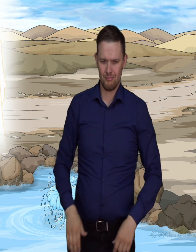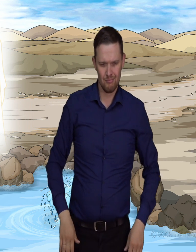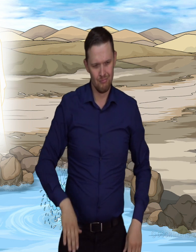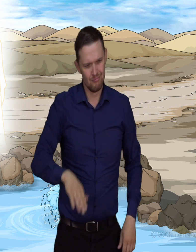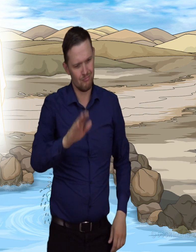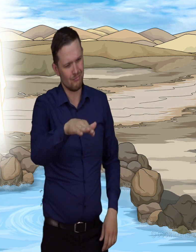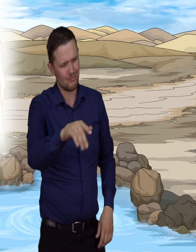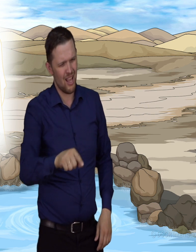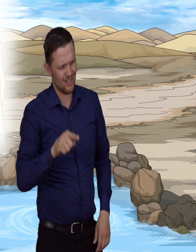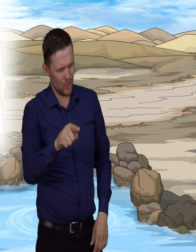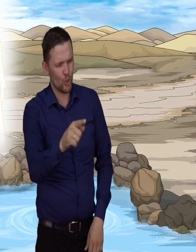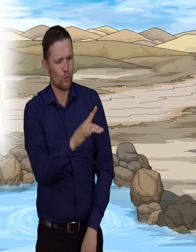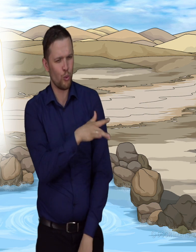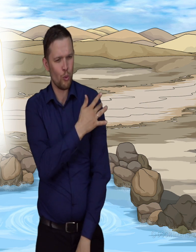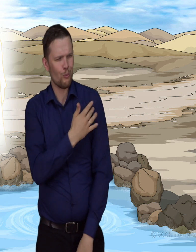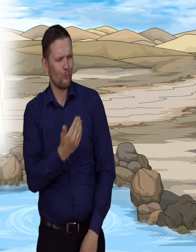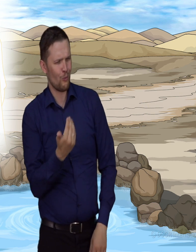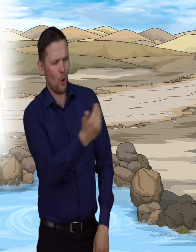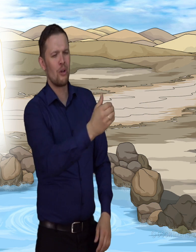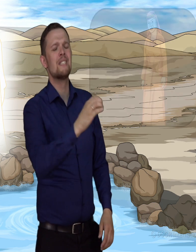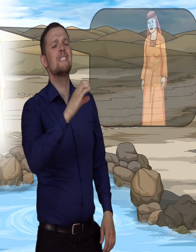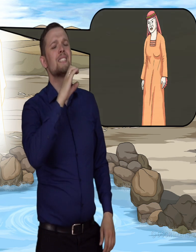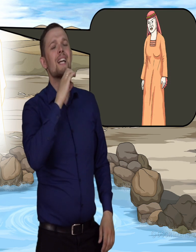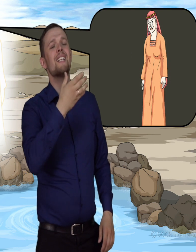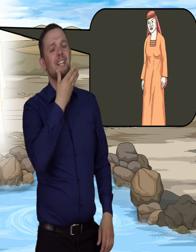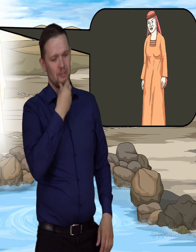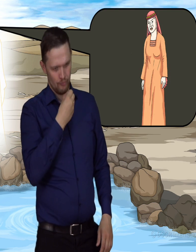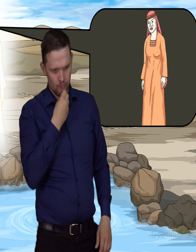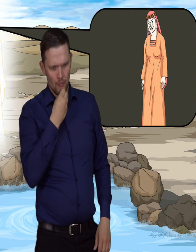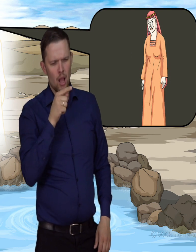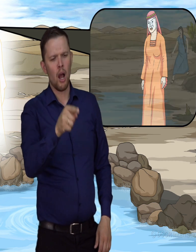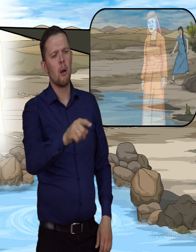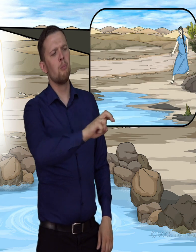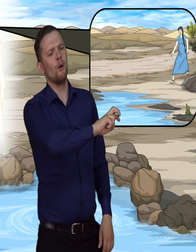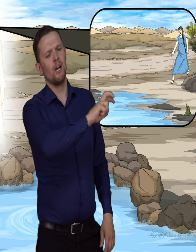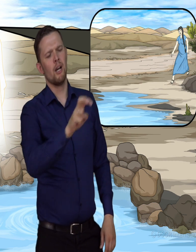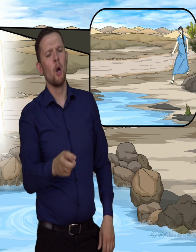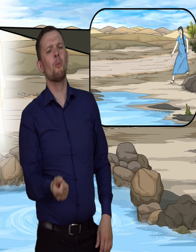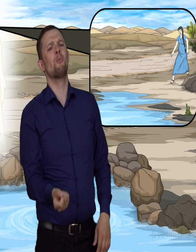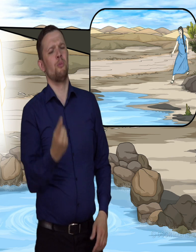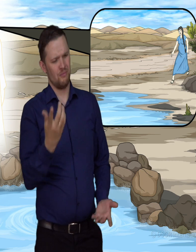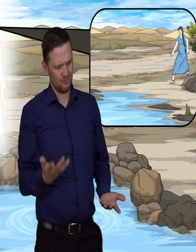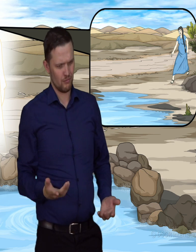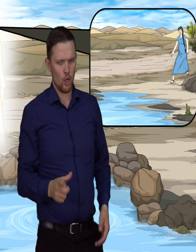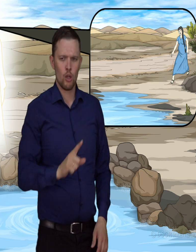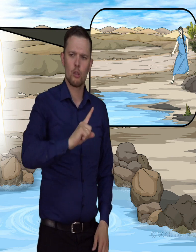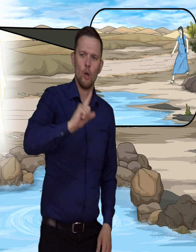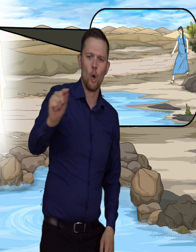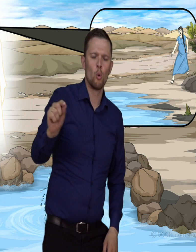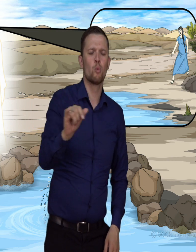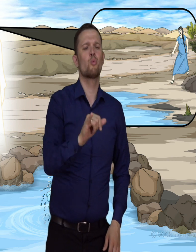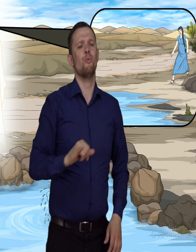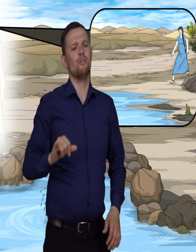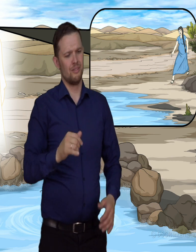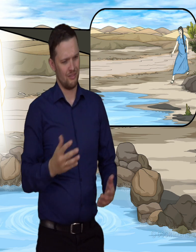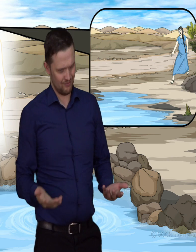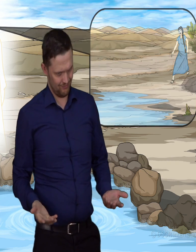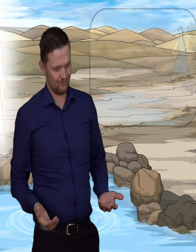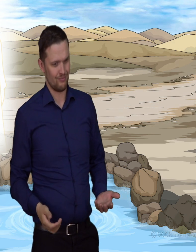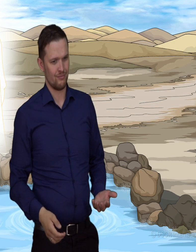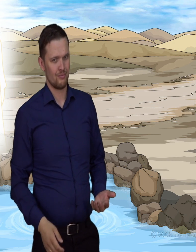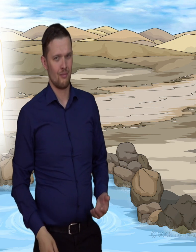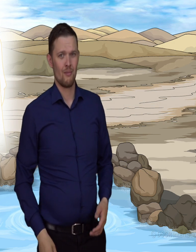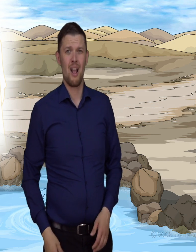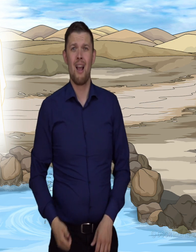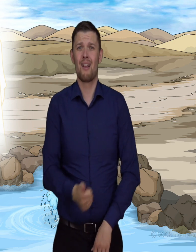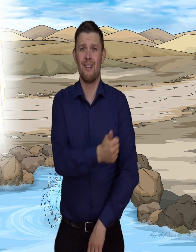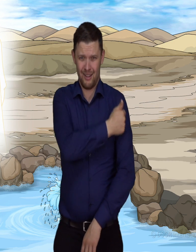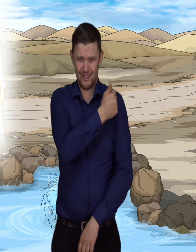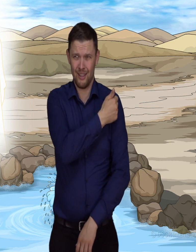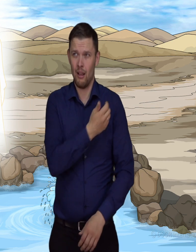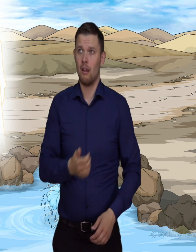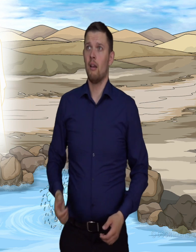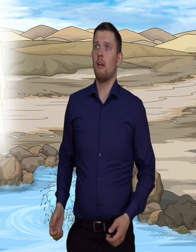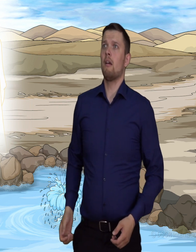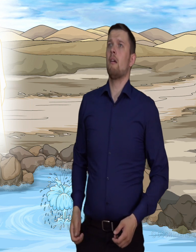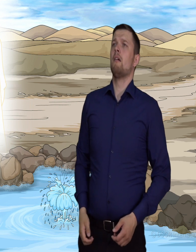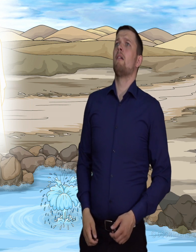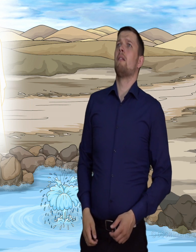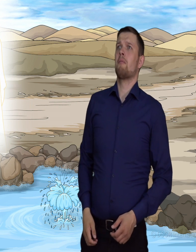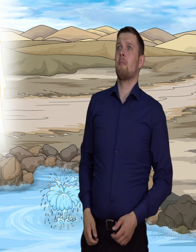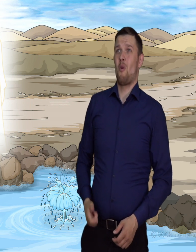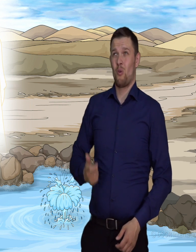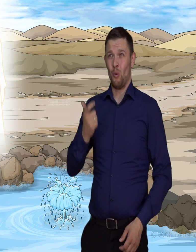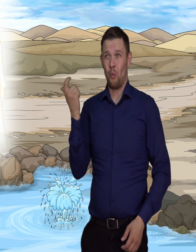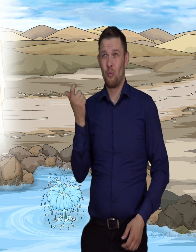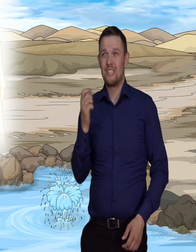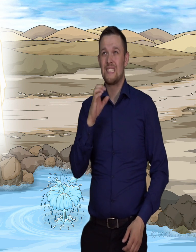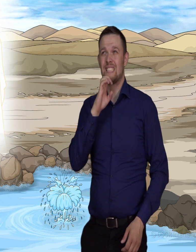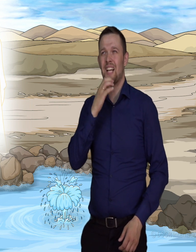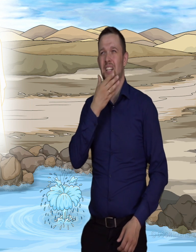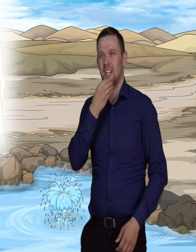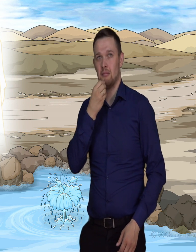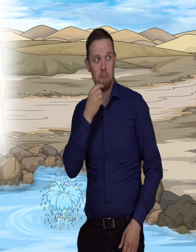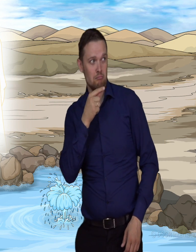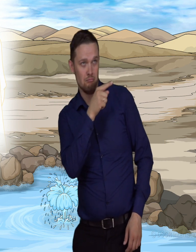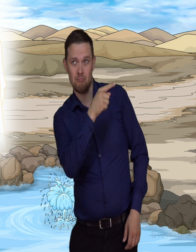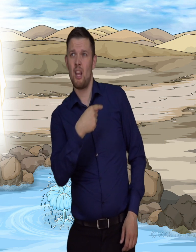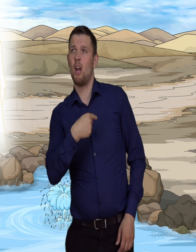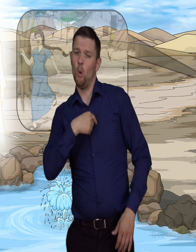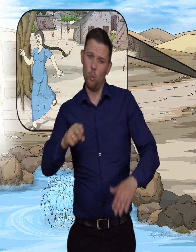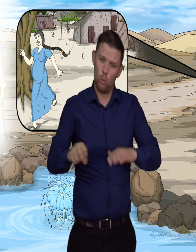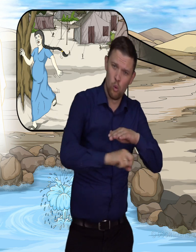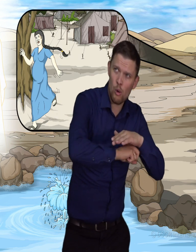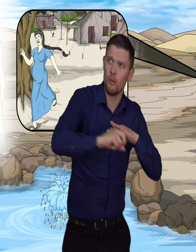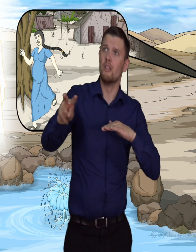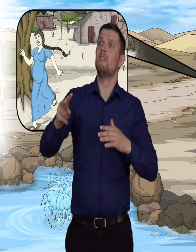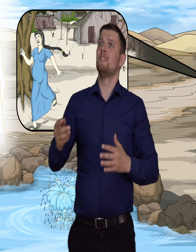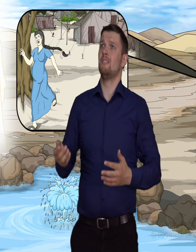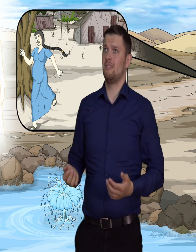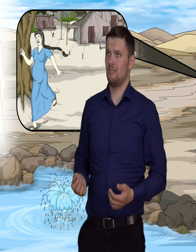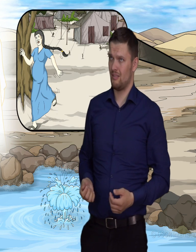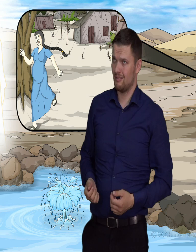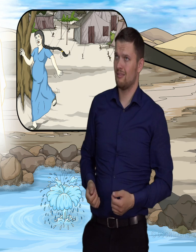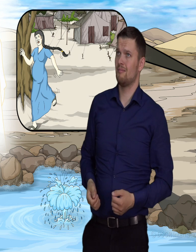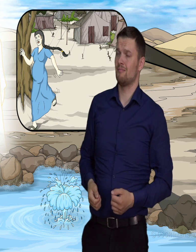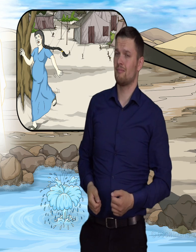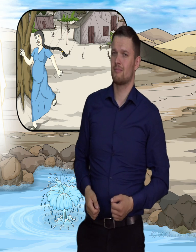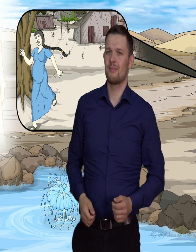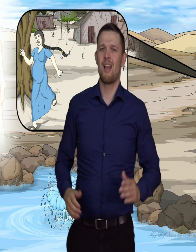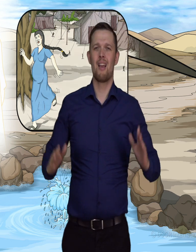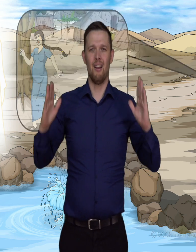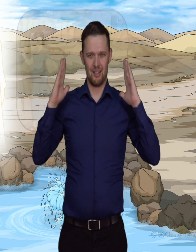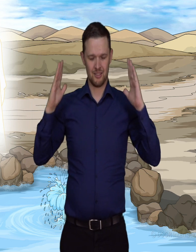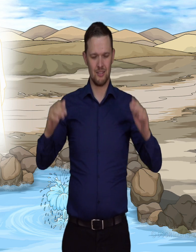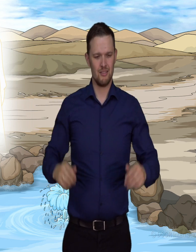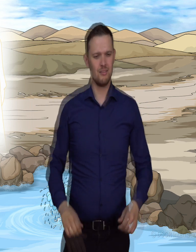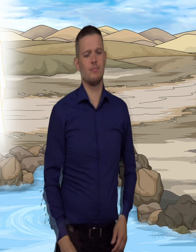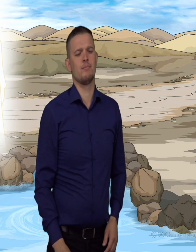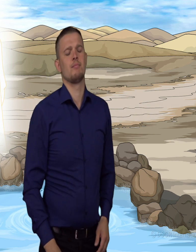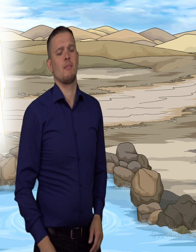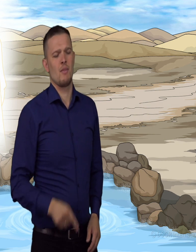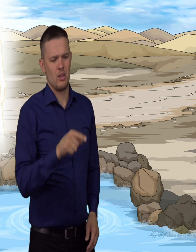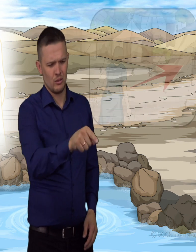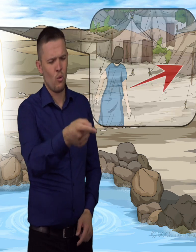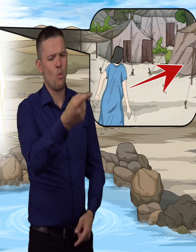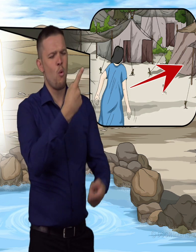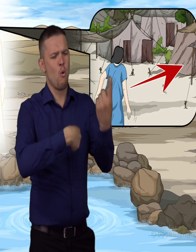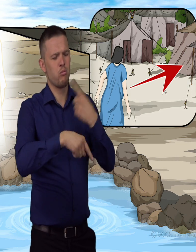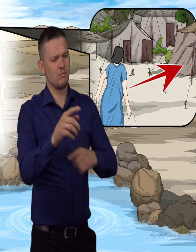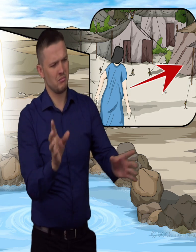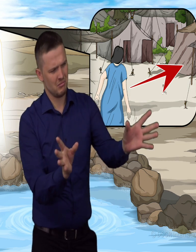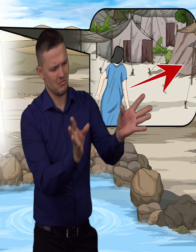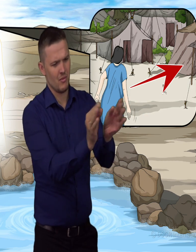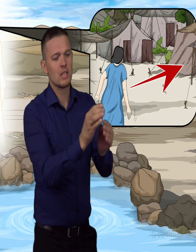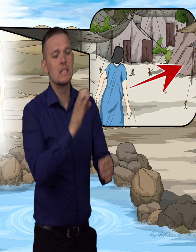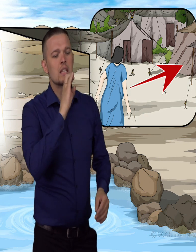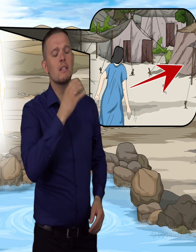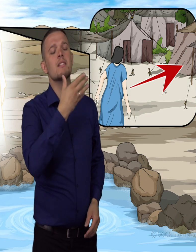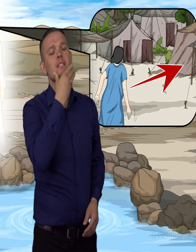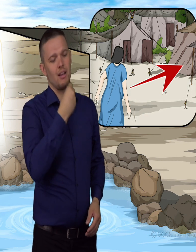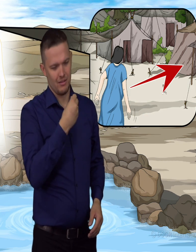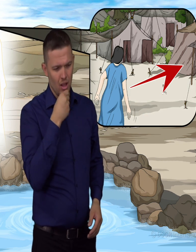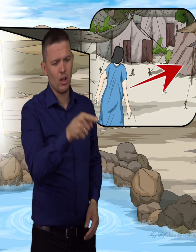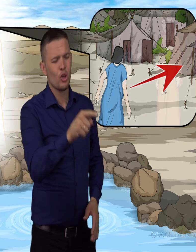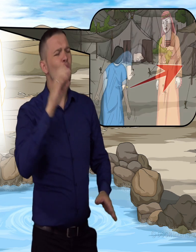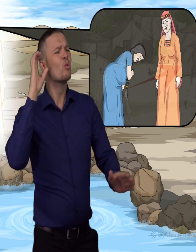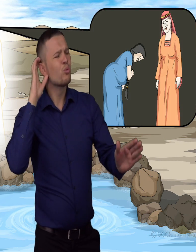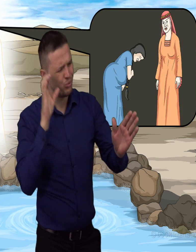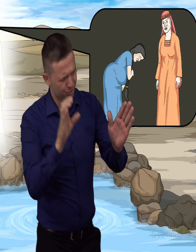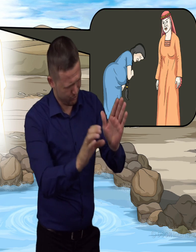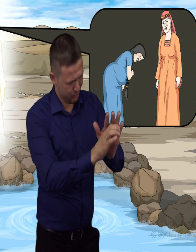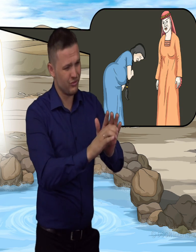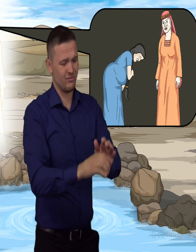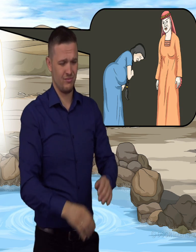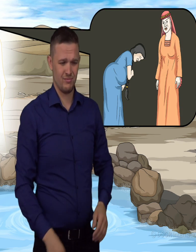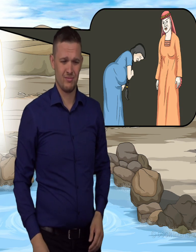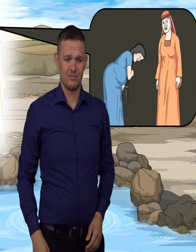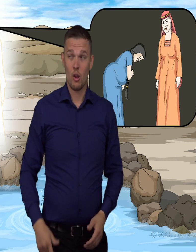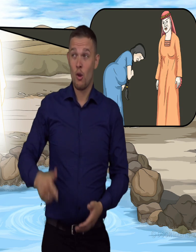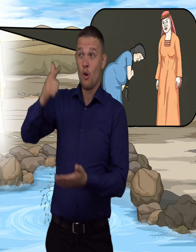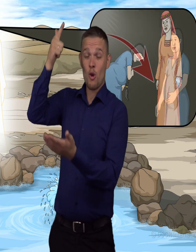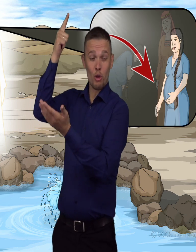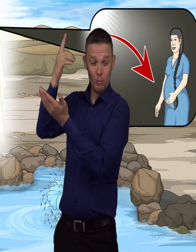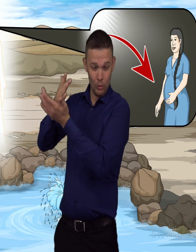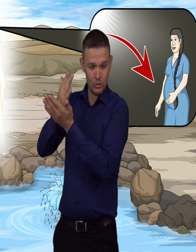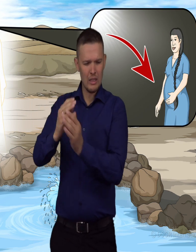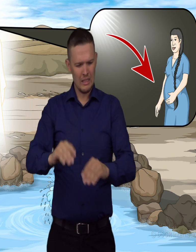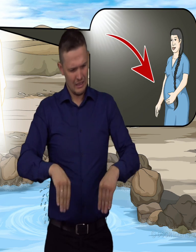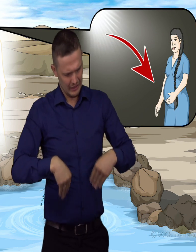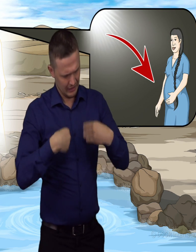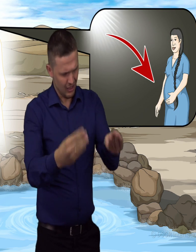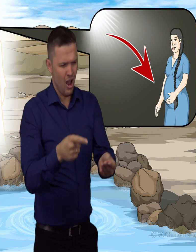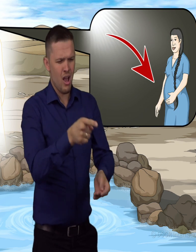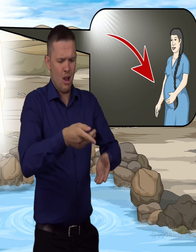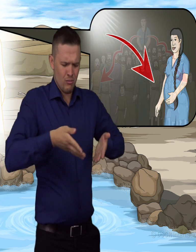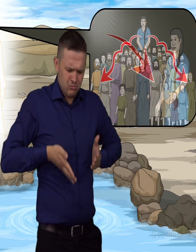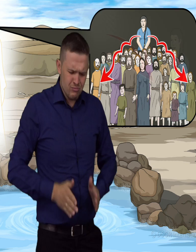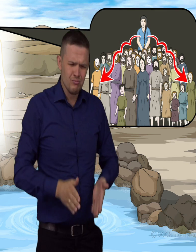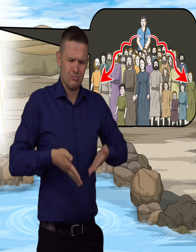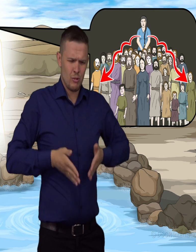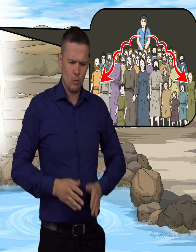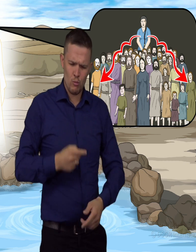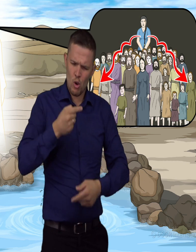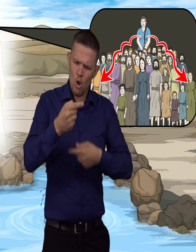“Hagar, servant of Sarai,” he said, “where have you come from, and where are you going?” “I am running away from my mistress Sarai,” she replied. So the angel of the LORD told her, “Return to your mistress and submit to her authority.”